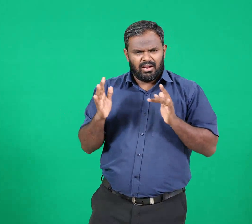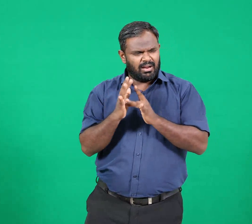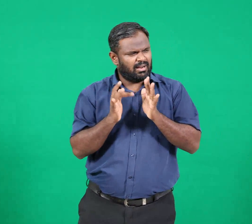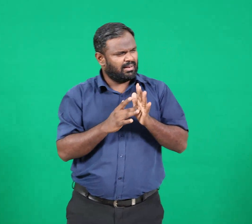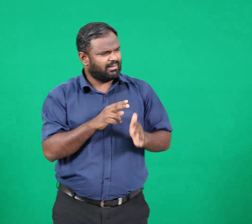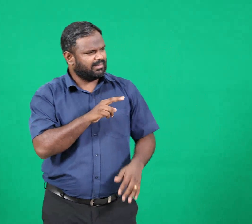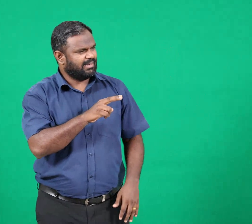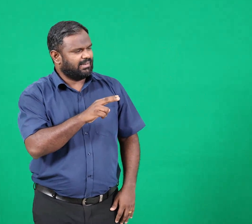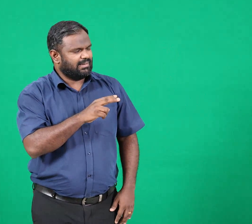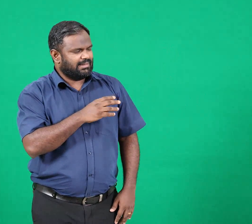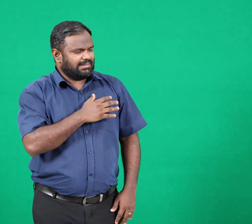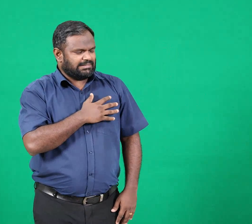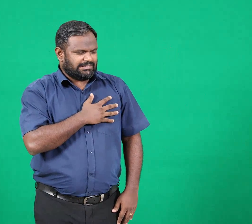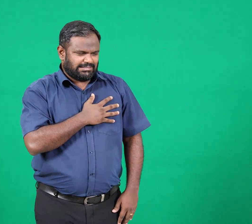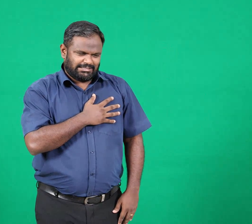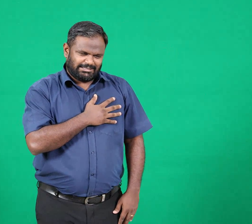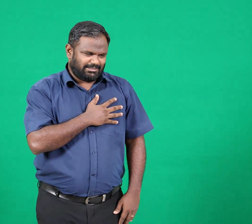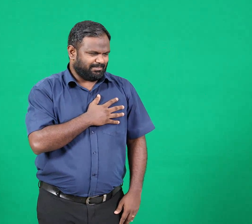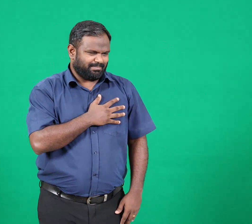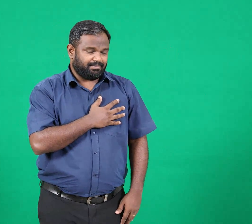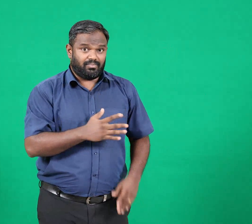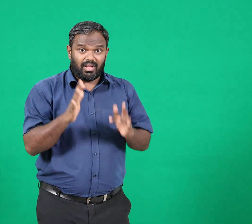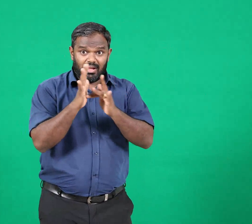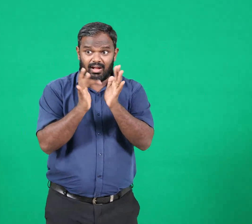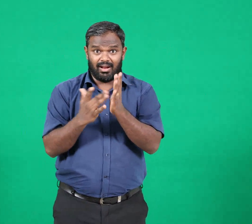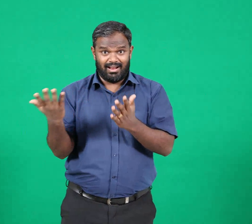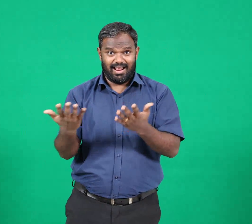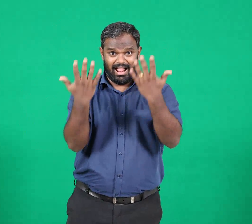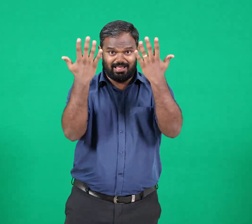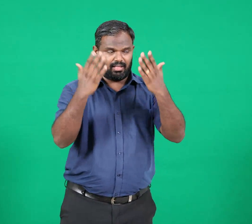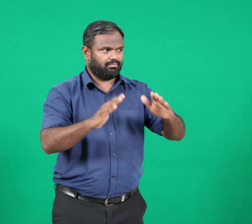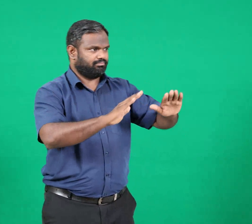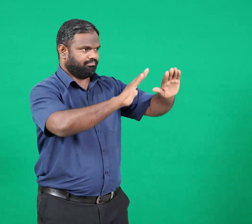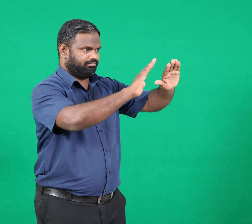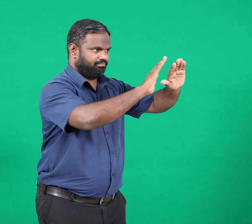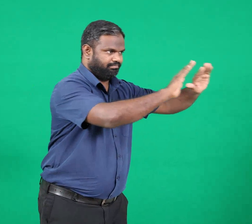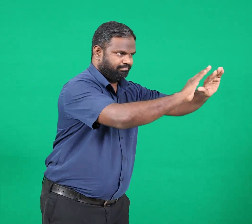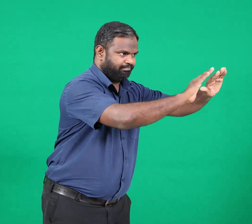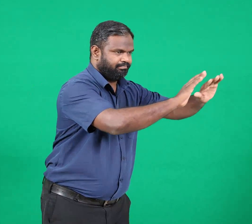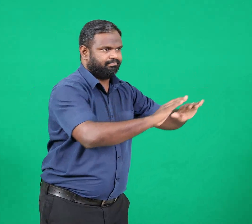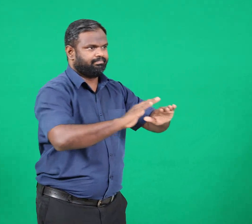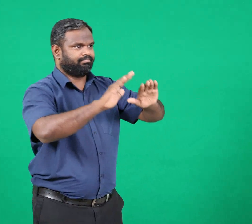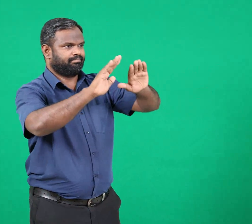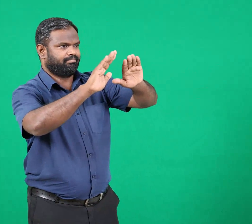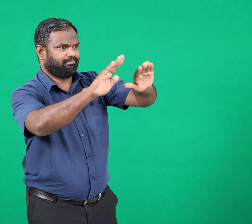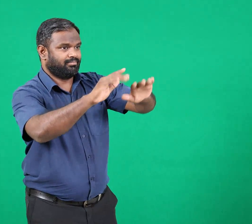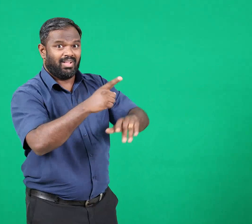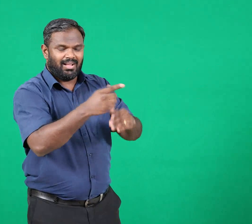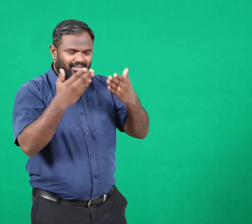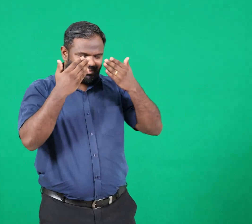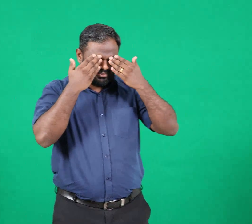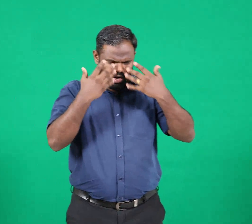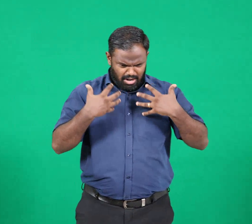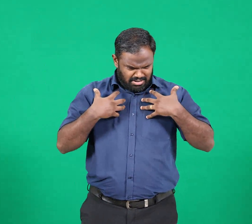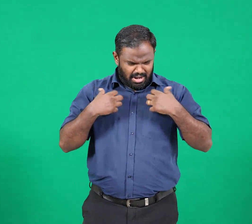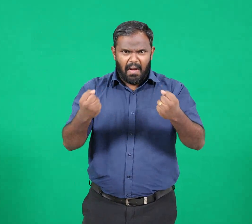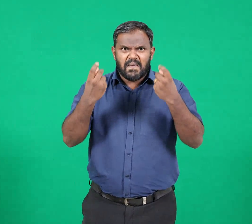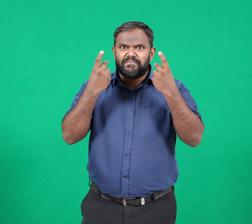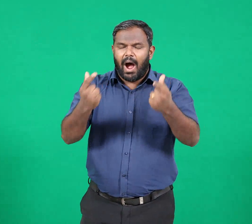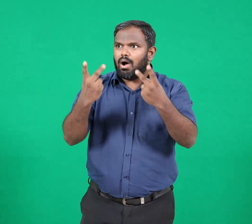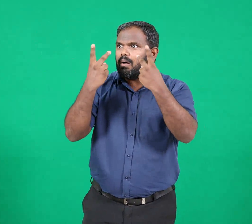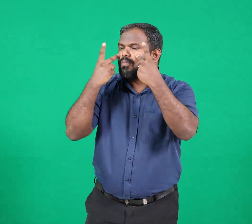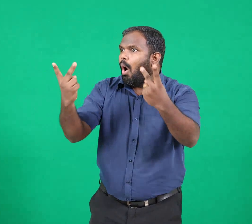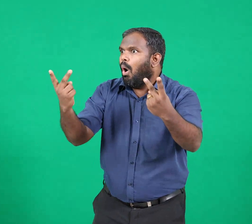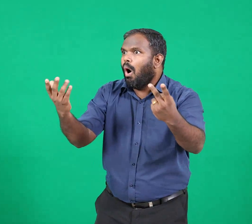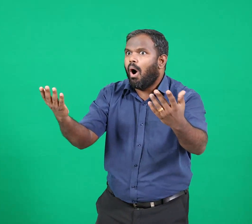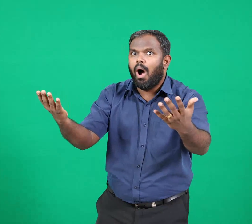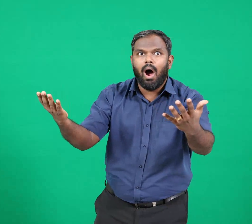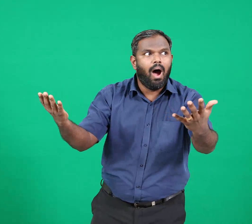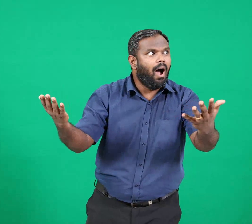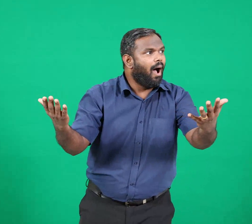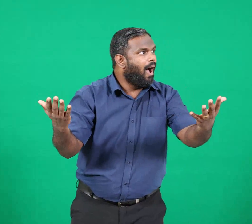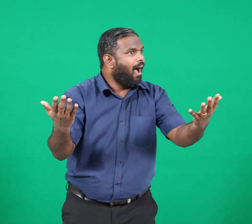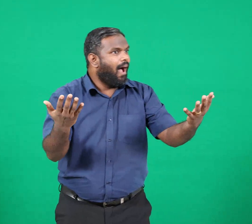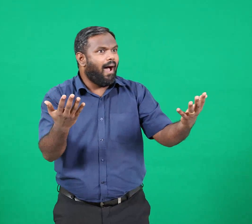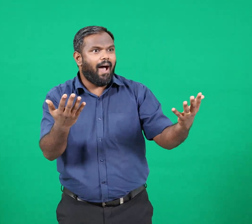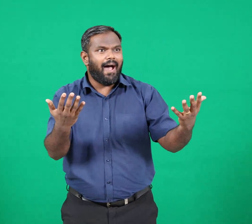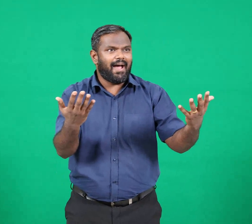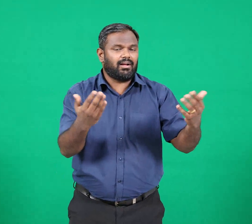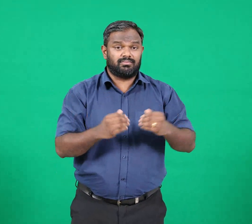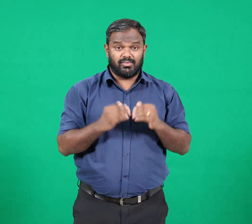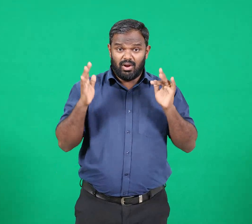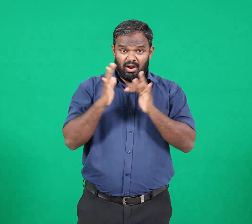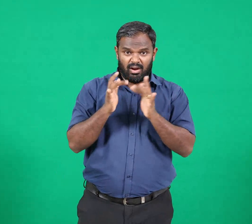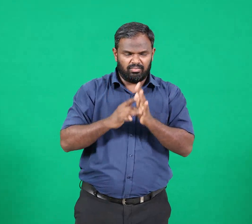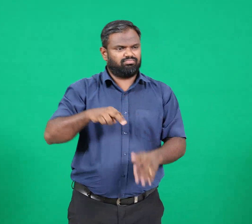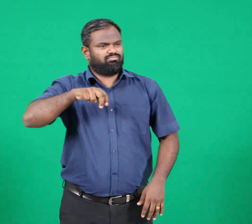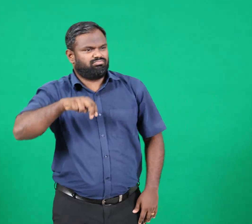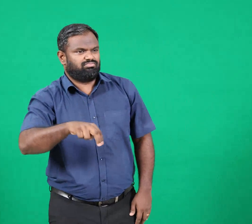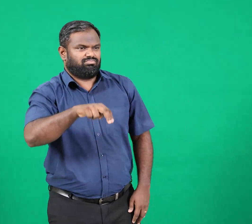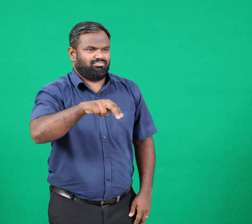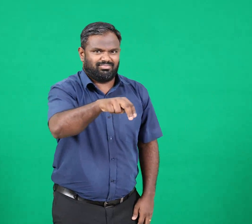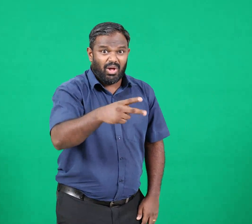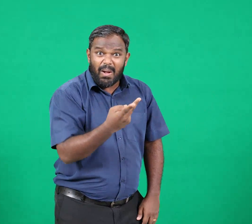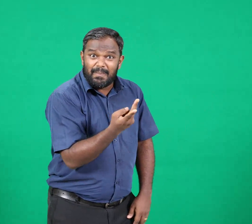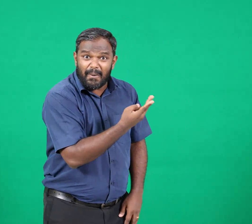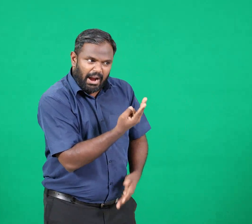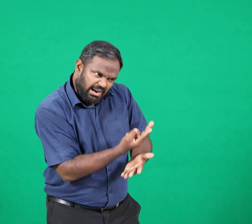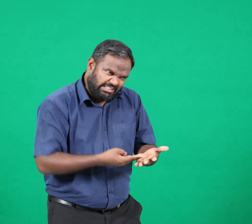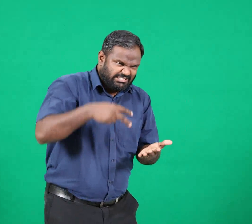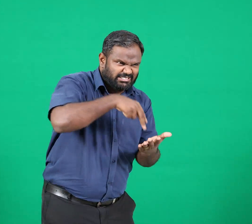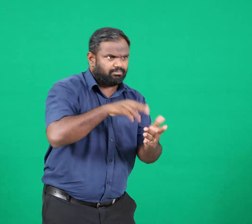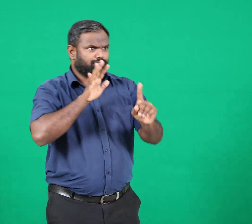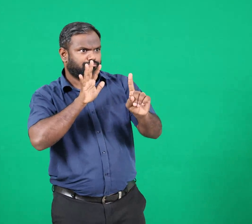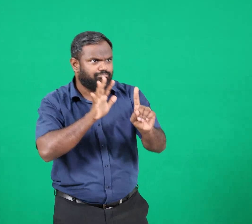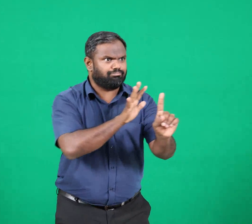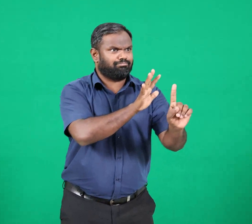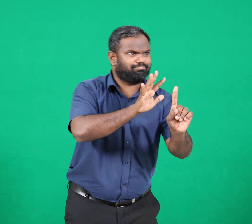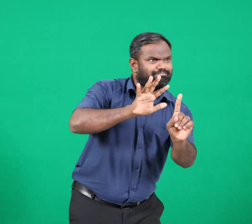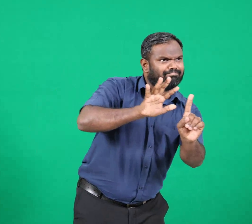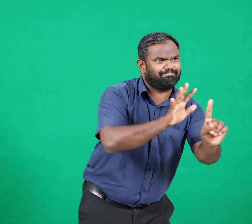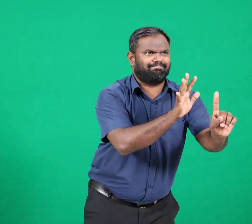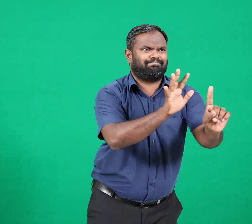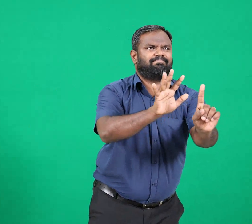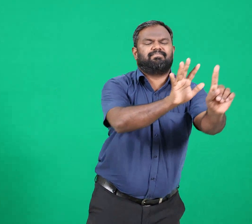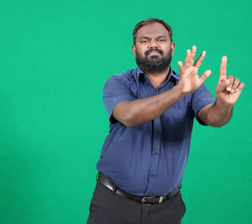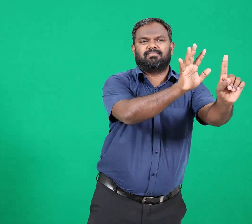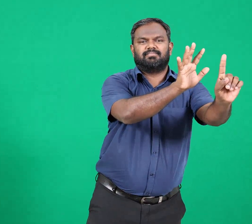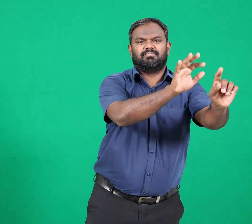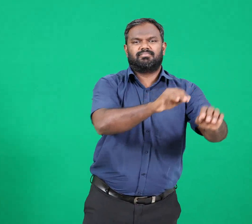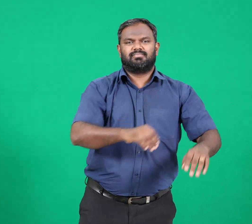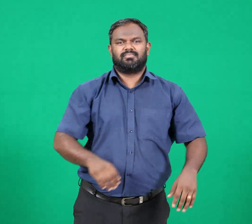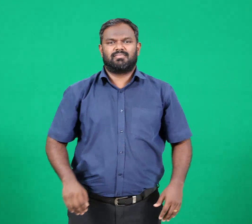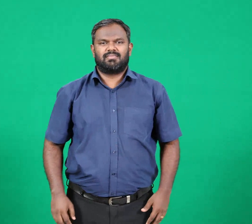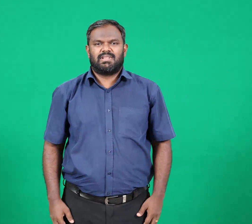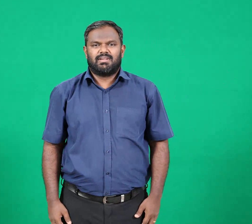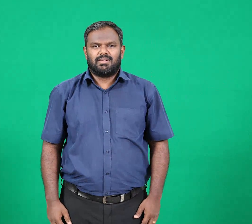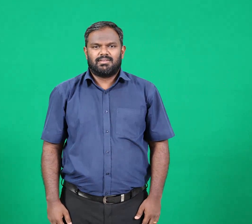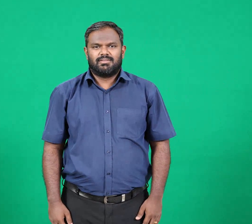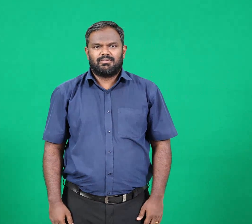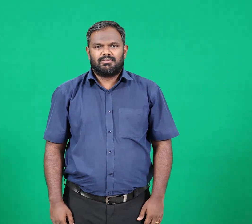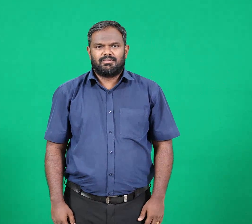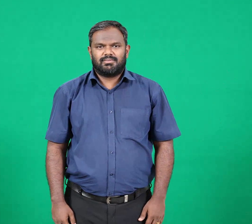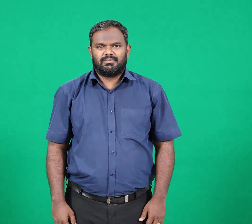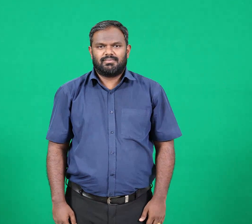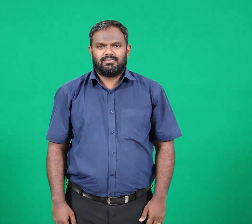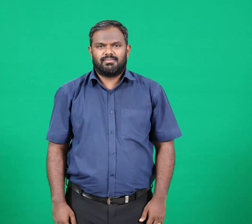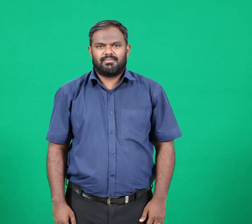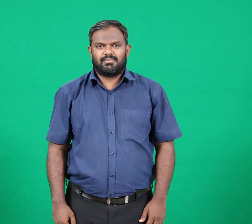Moved with compassion, Jesus touched their eyes, and at once they received their sight and followed Him.